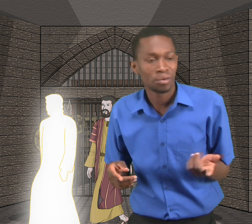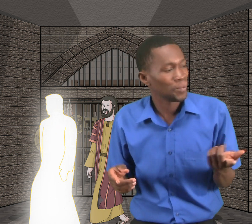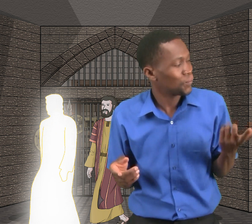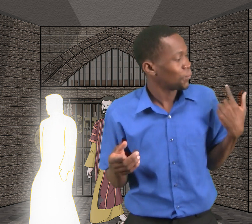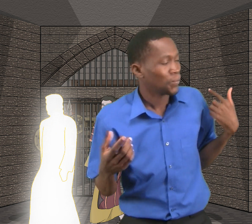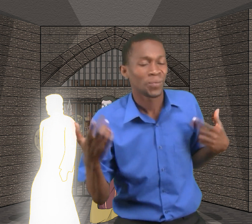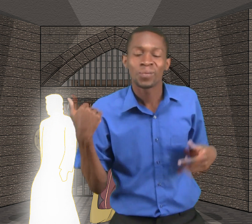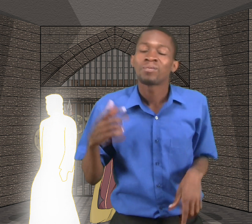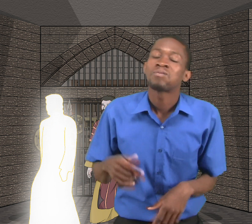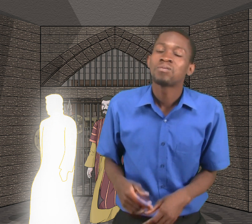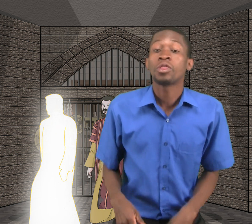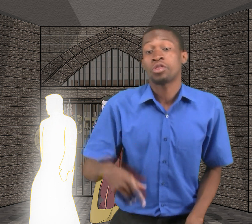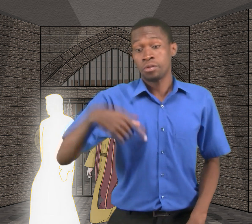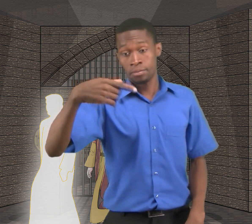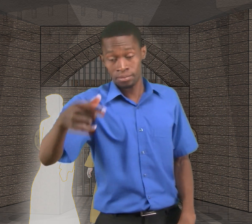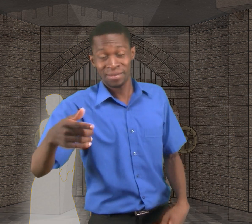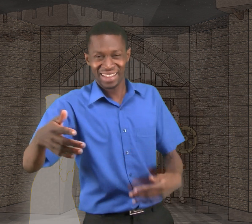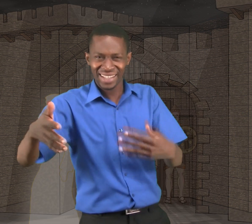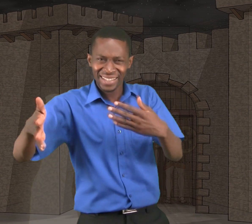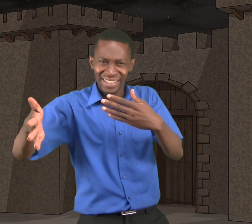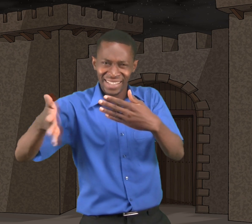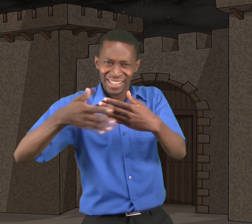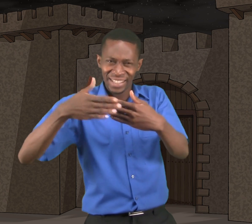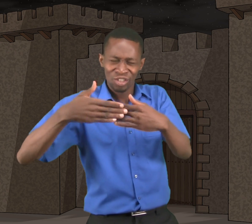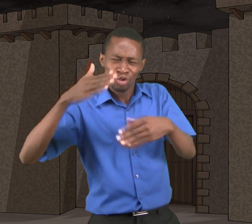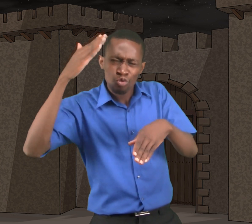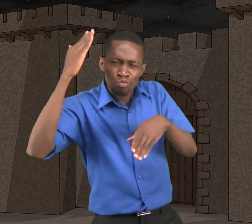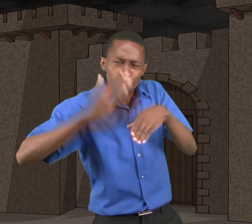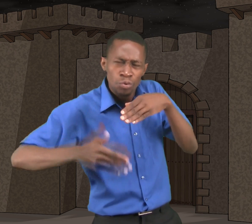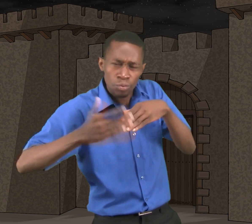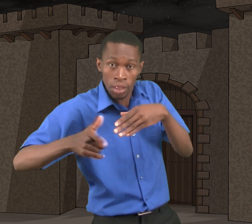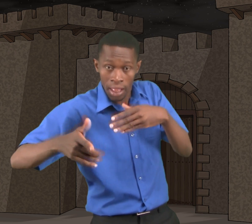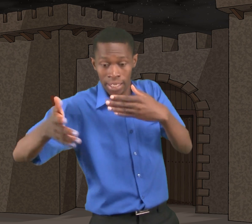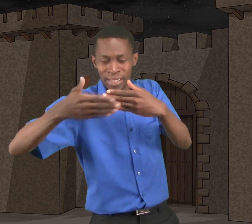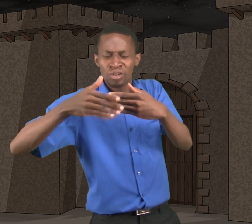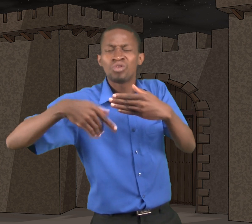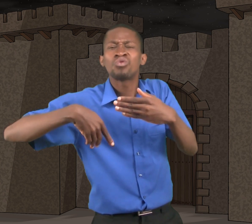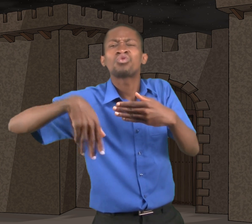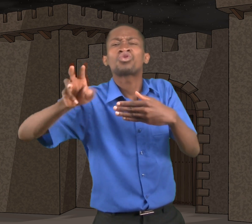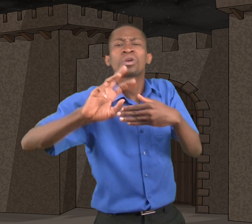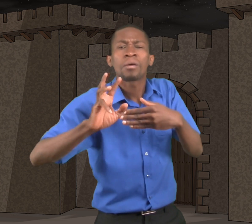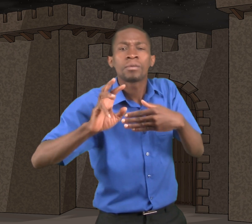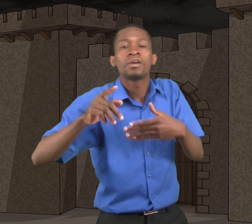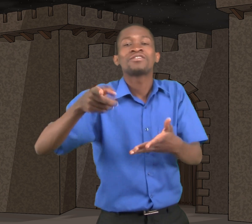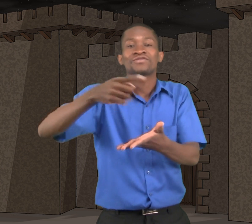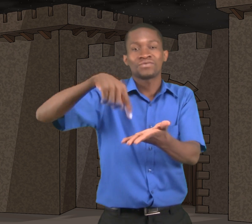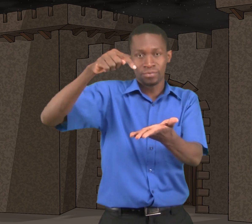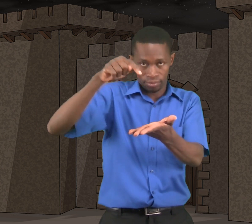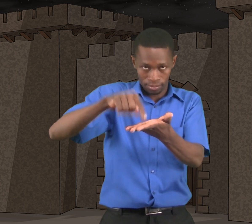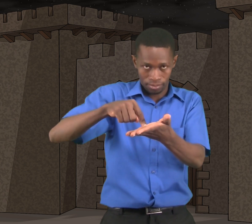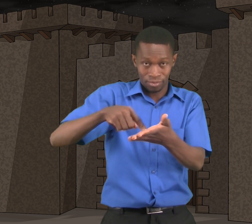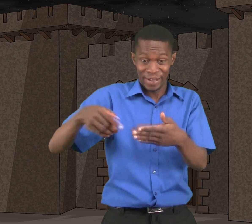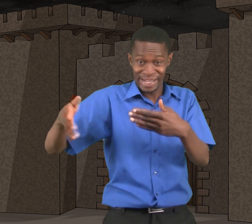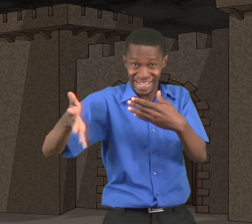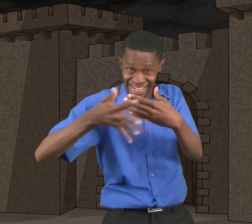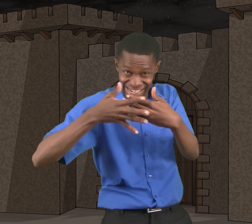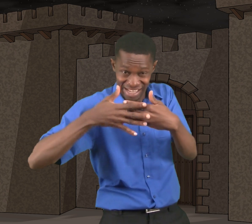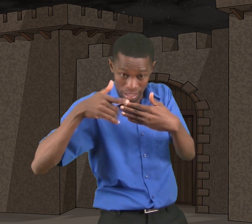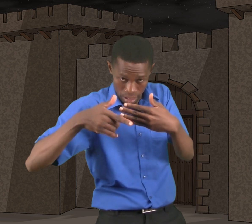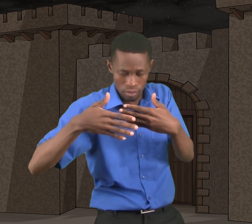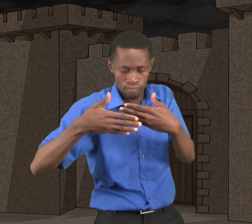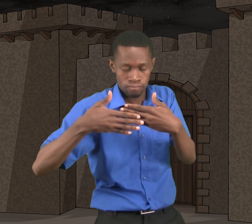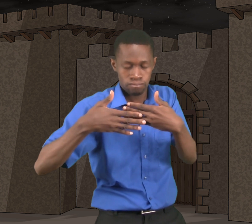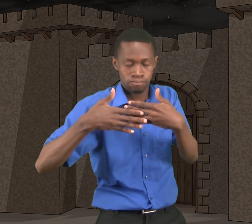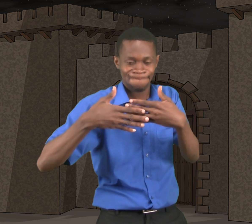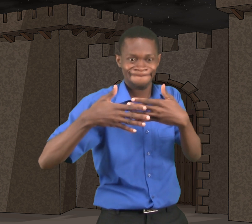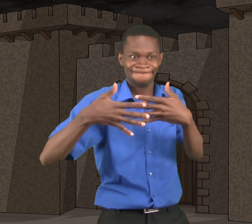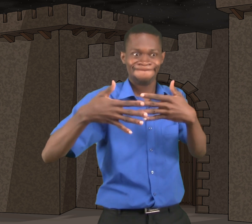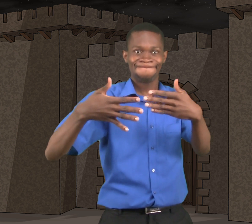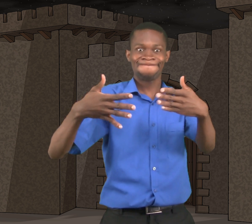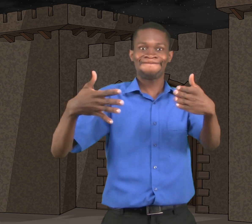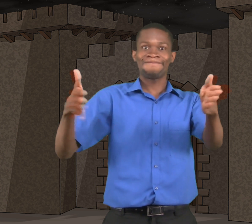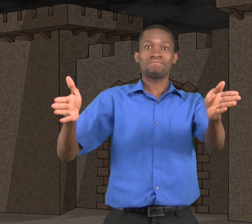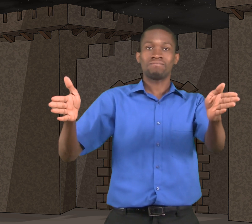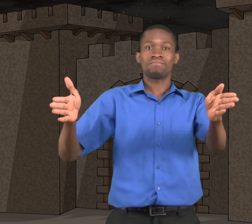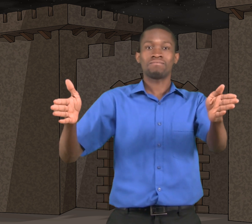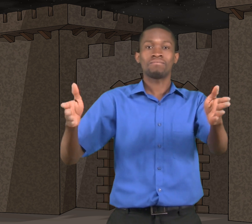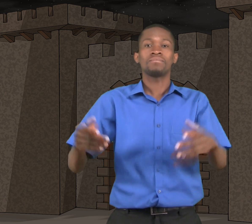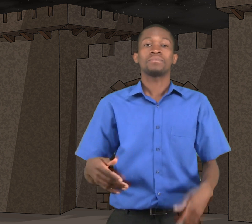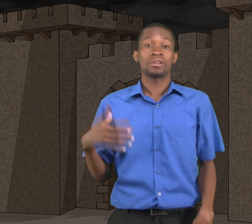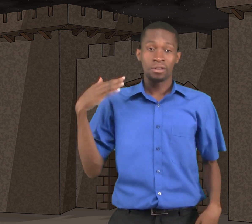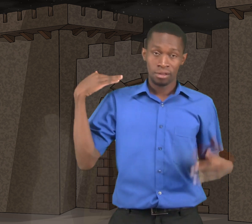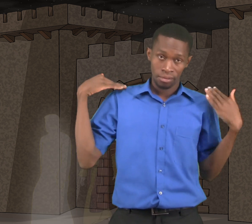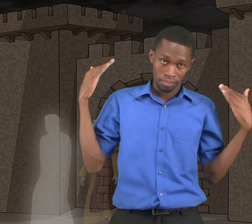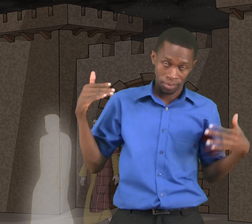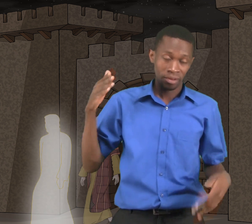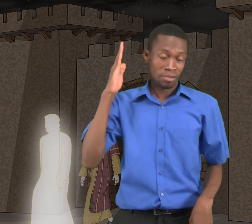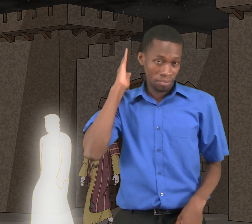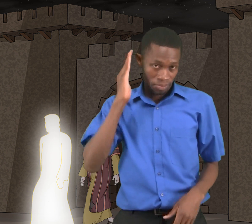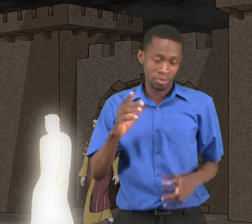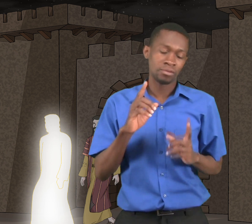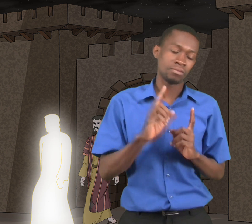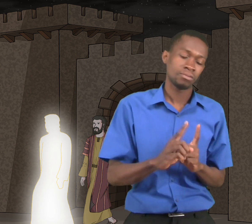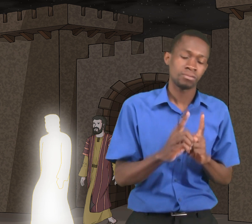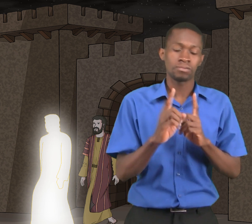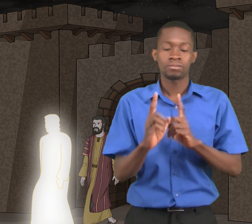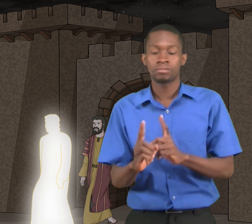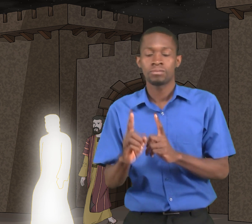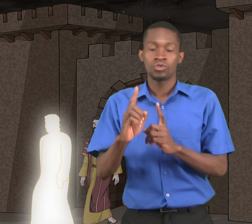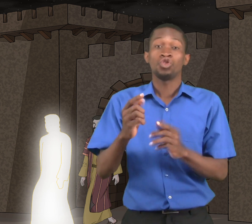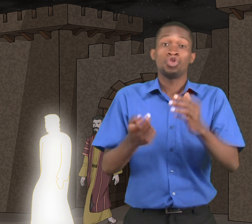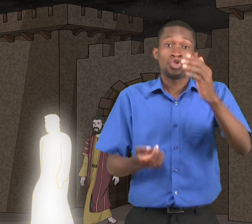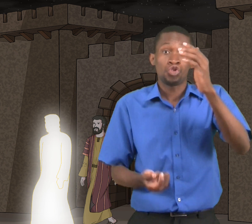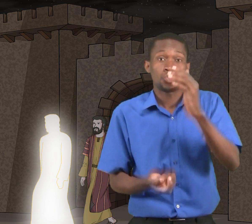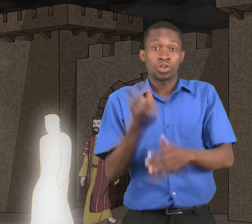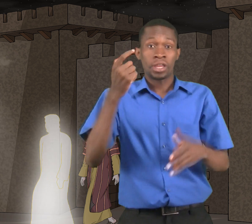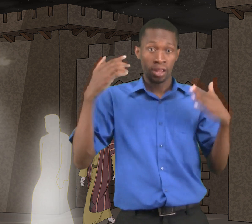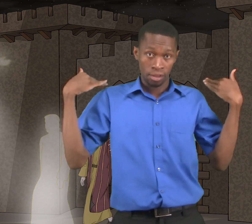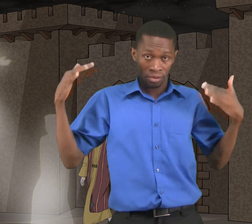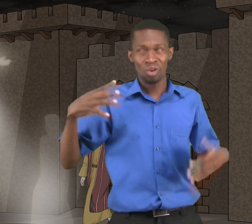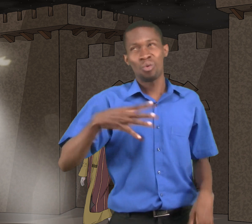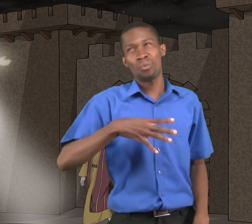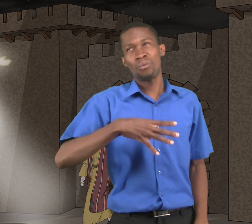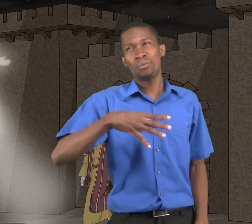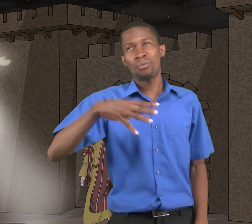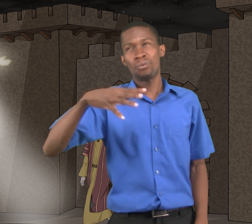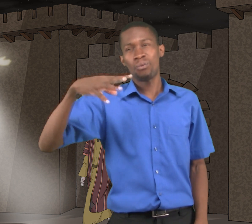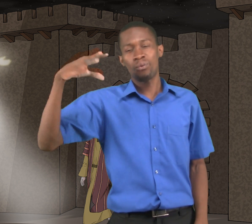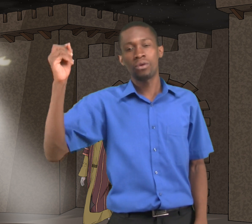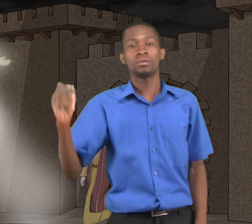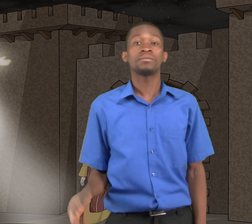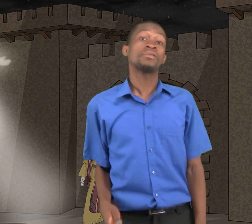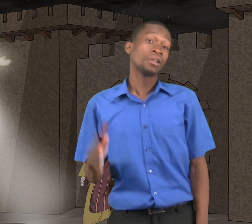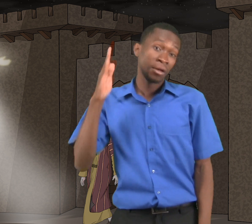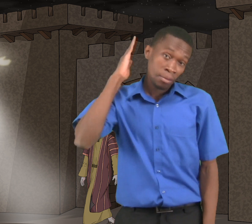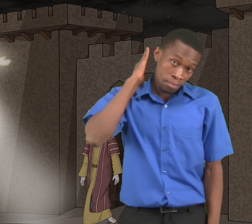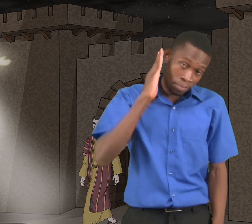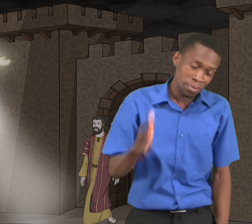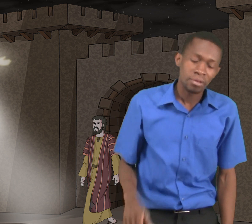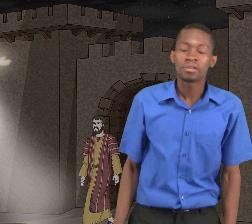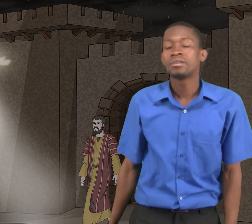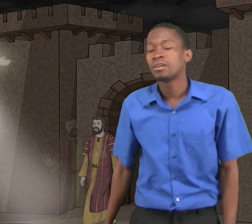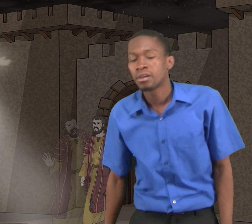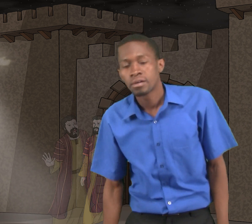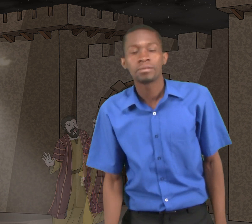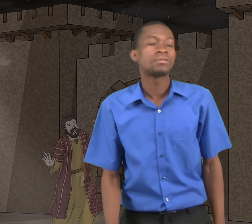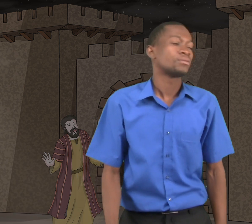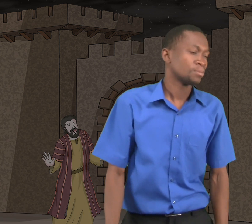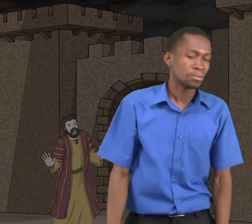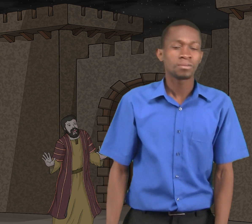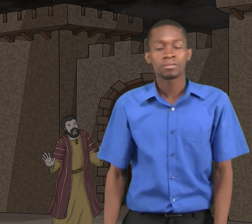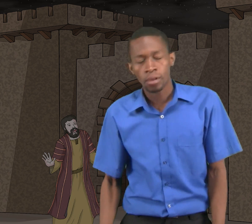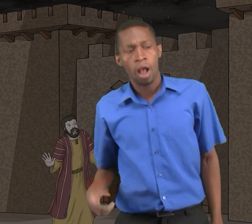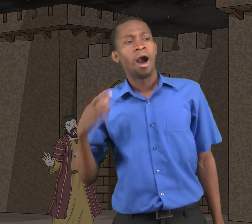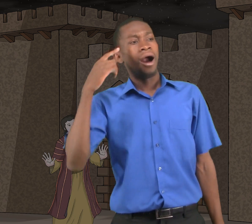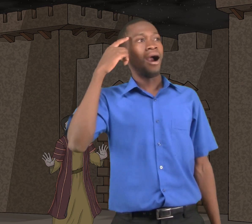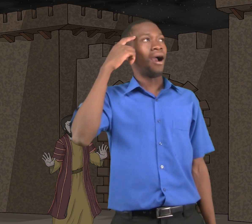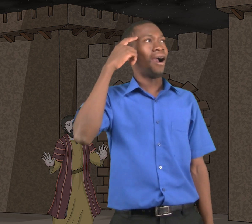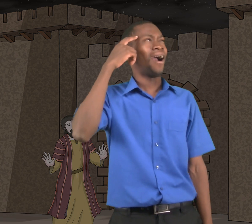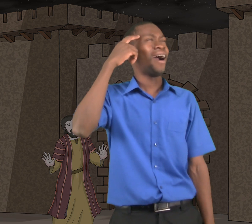When they had gone outside and walked the length of one block, the angel suddenly left him.